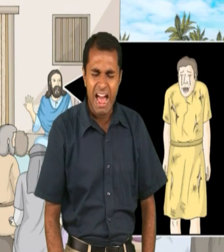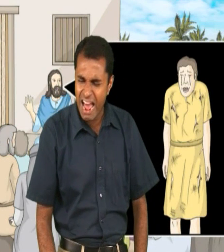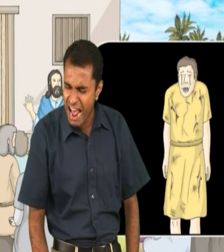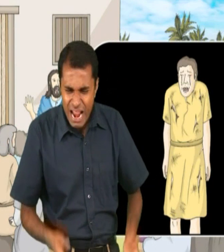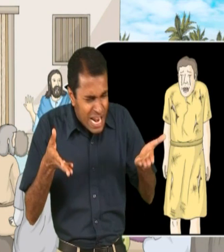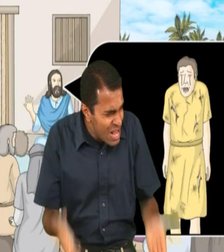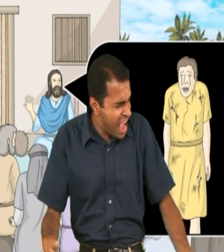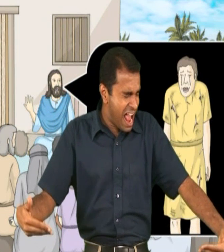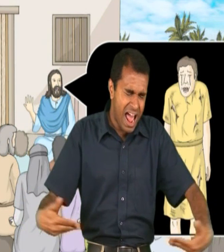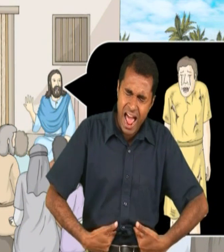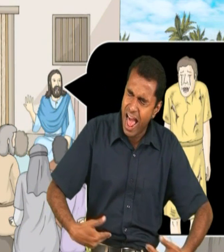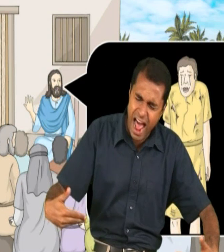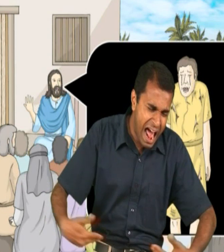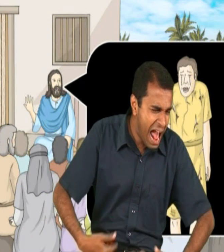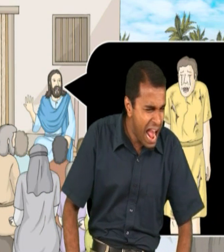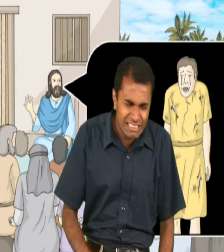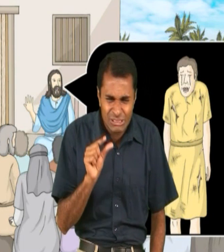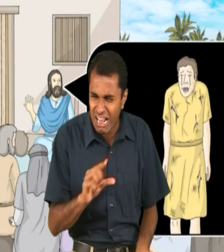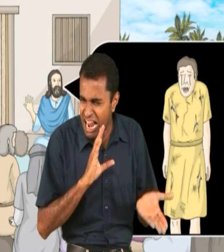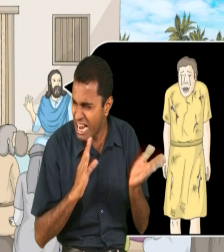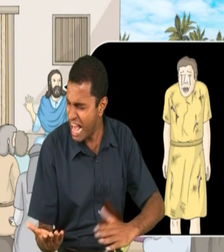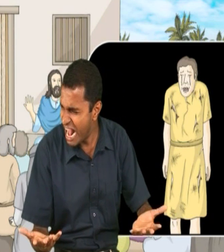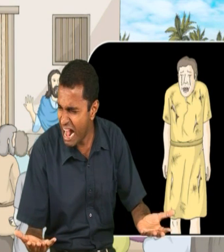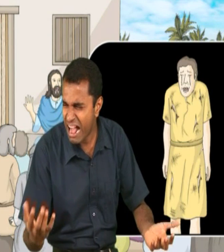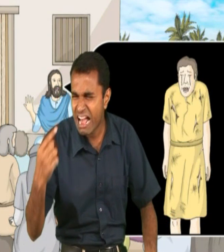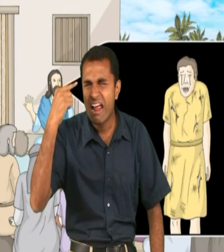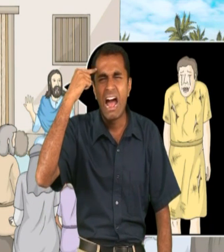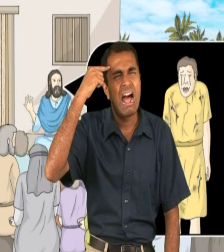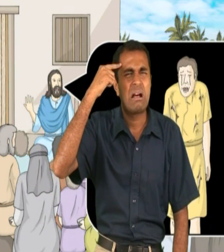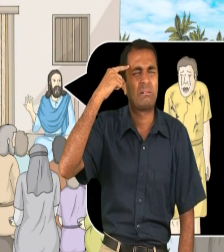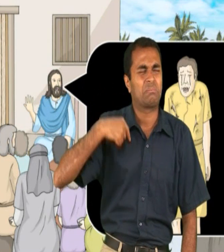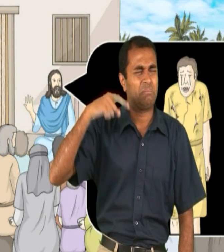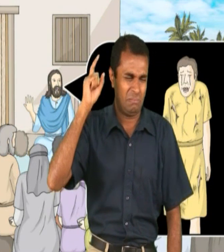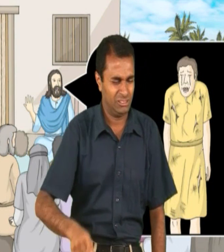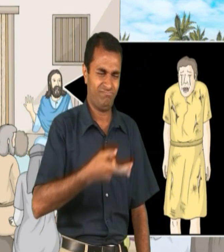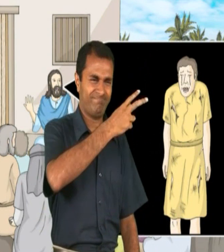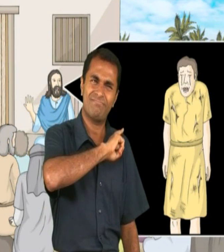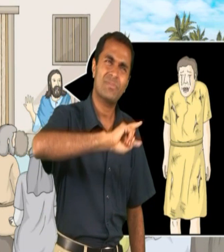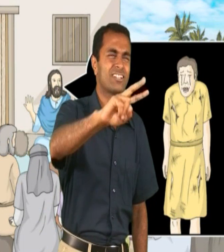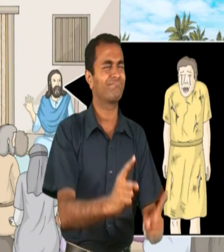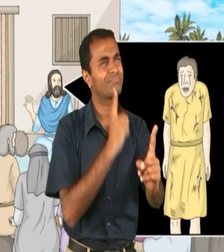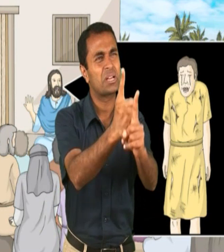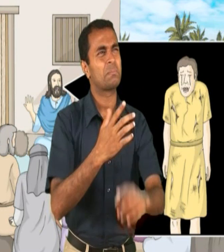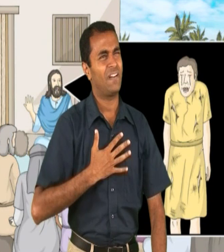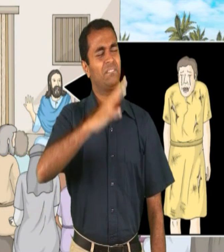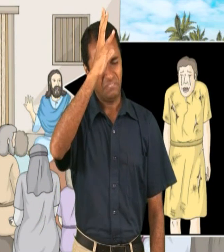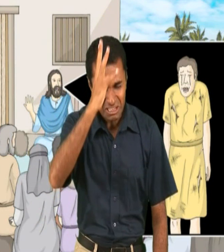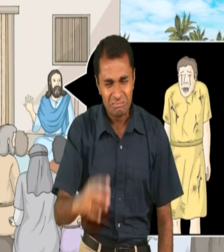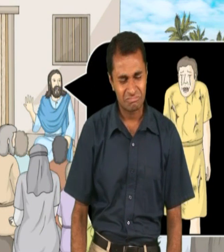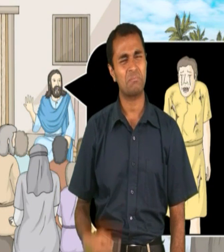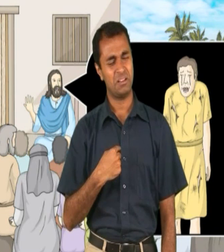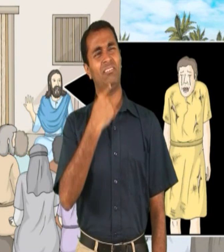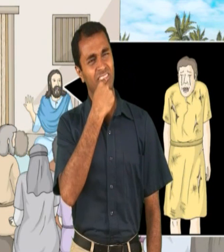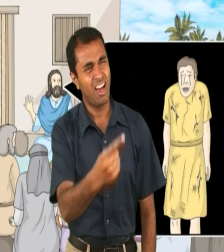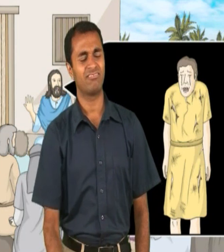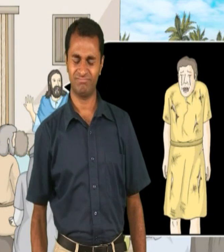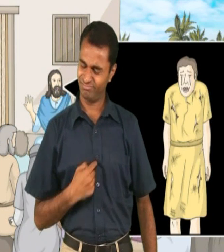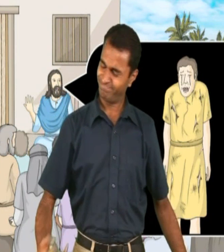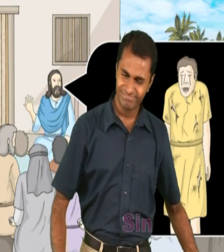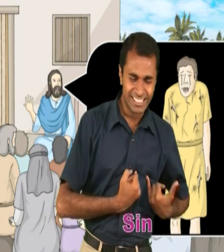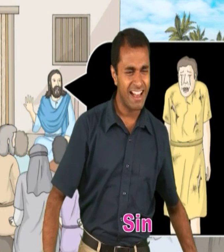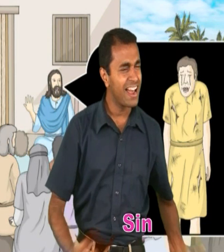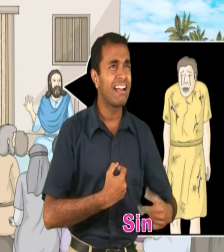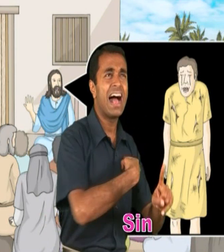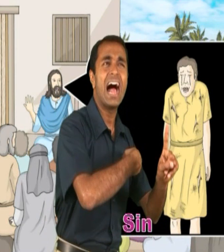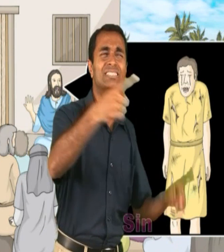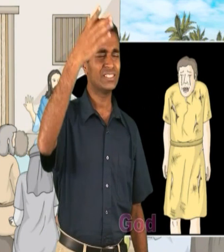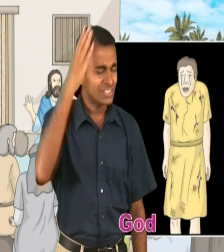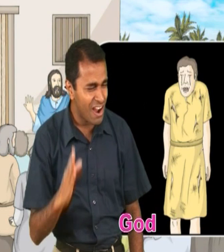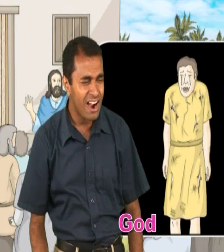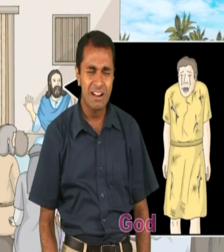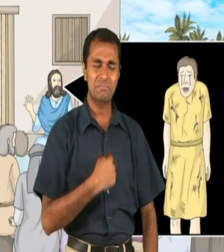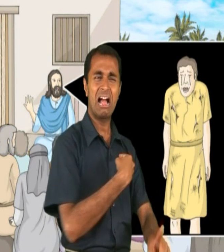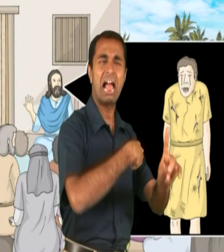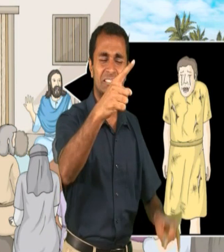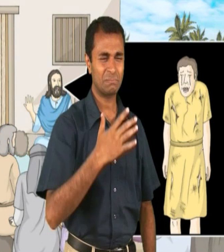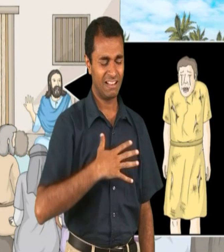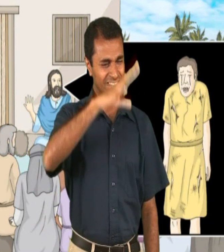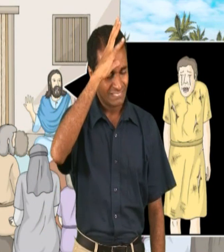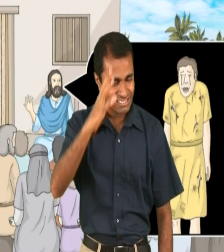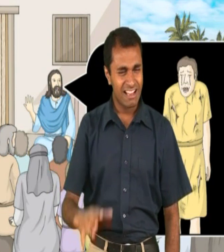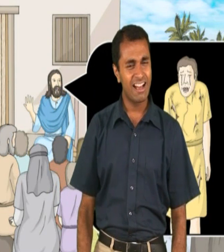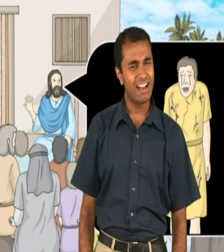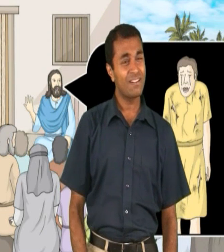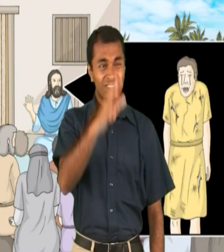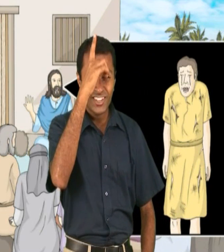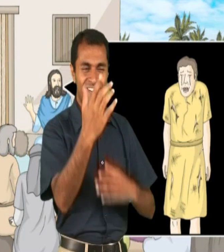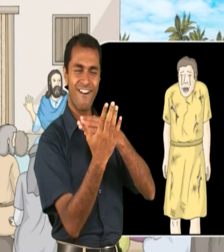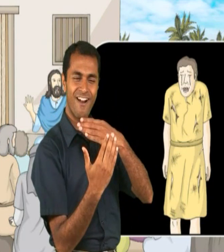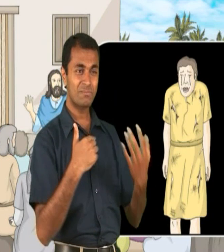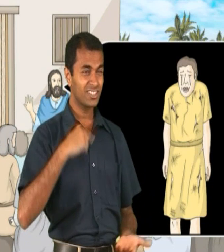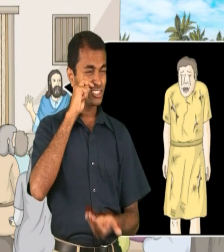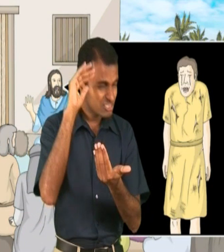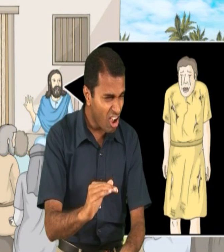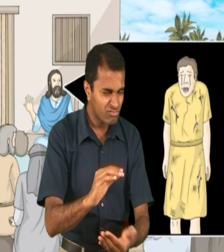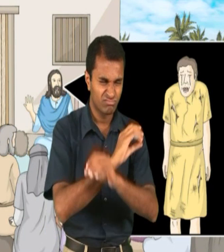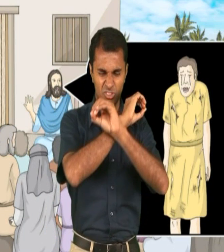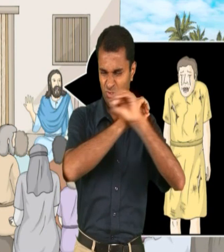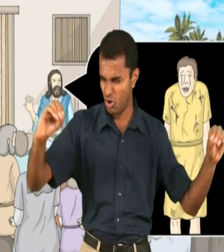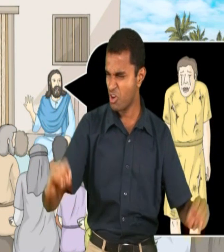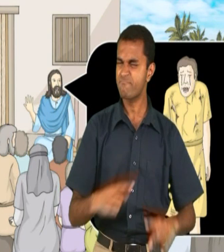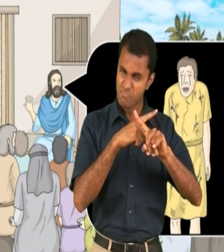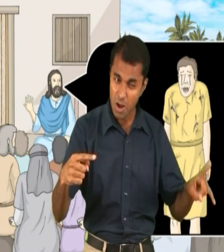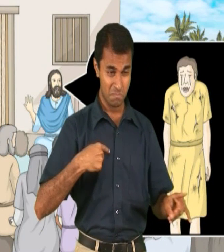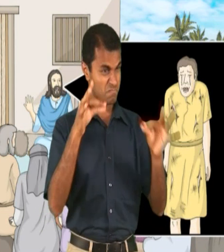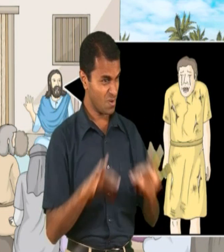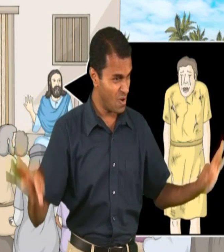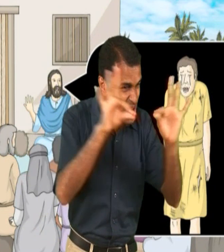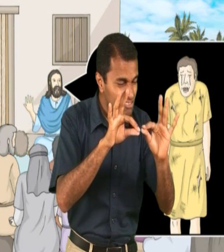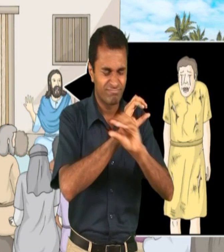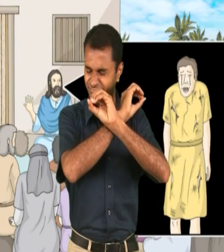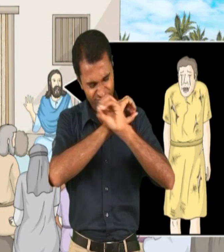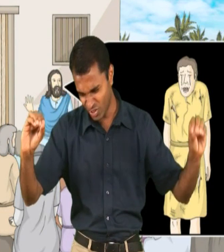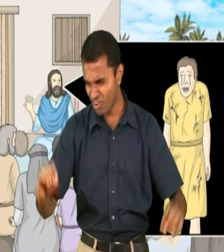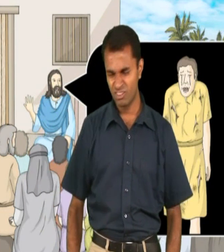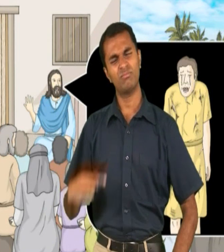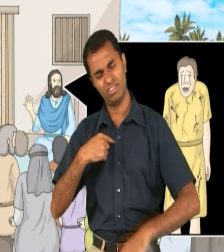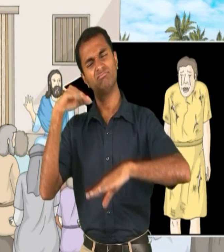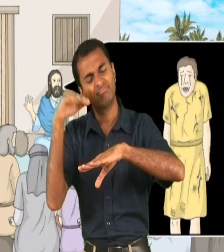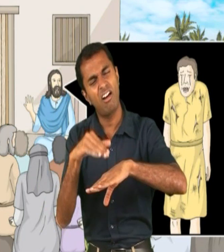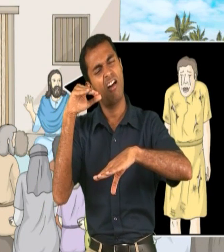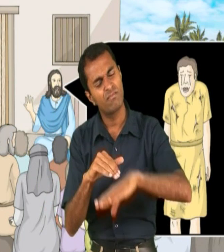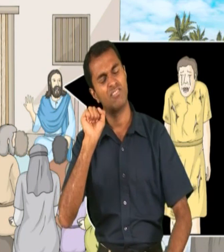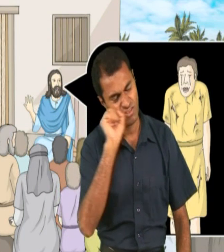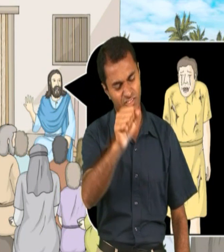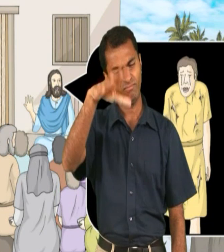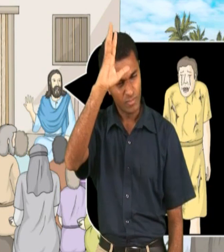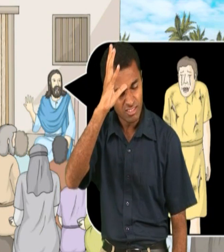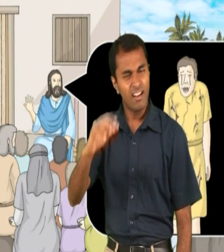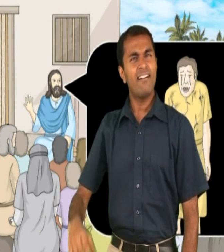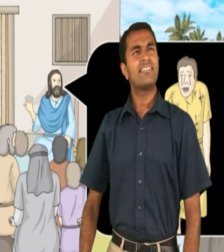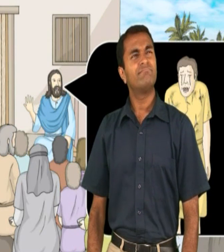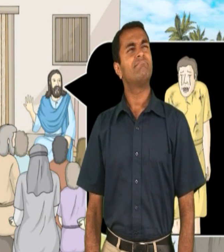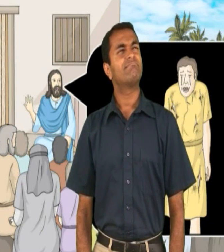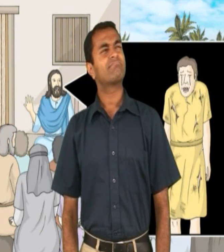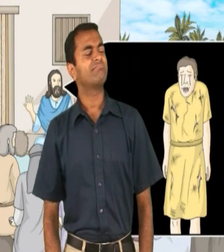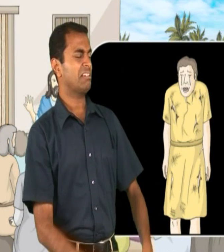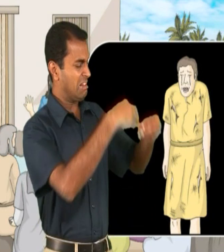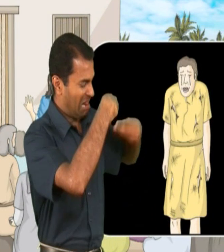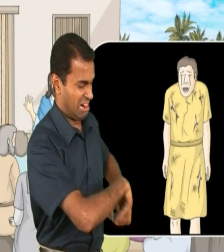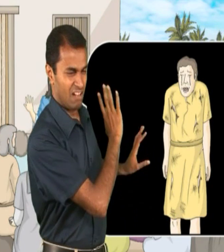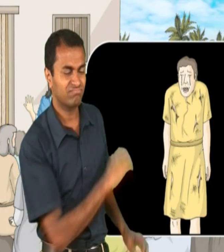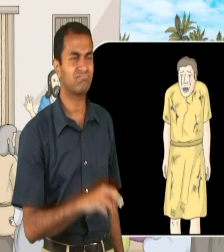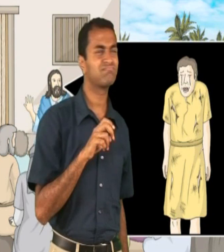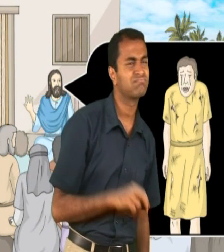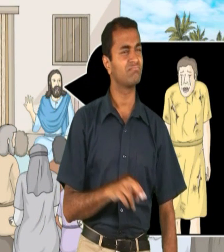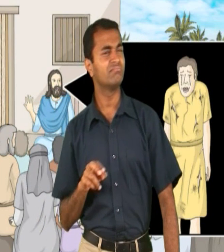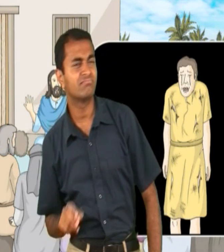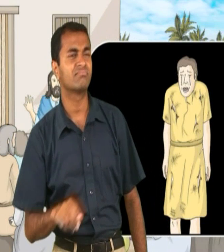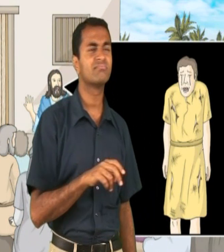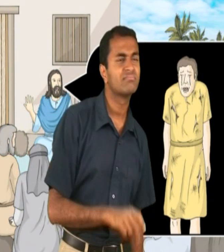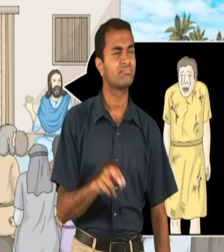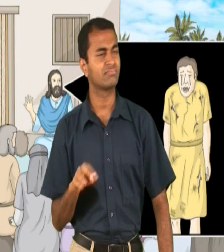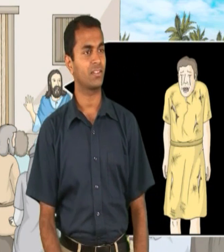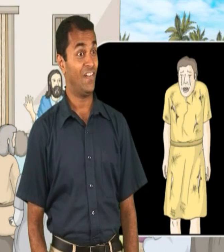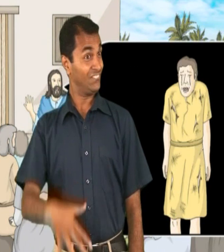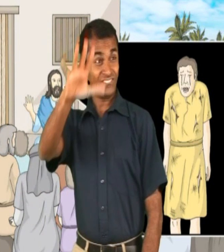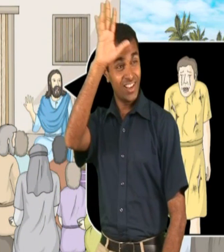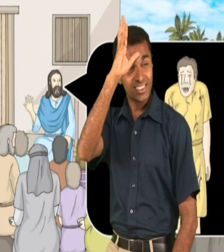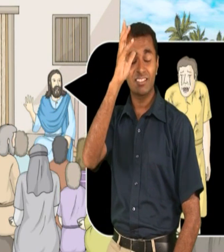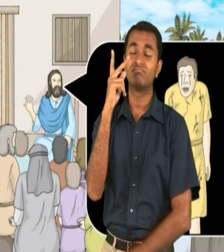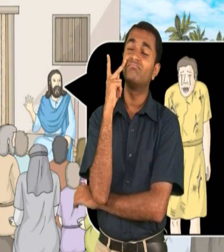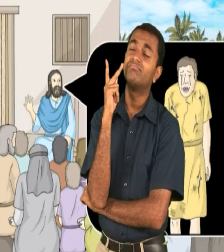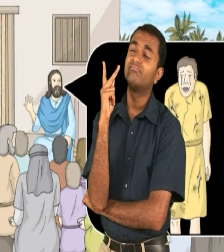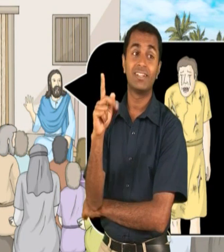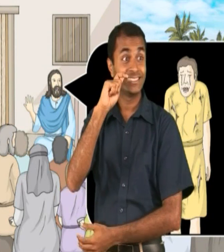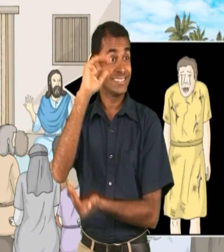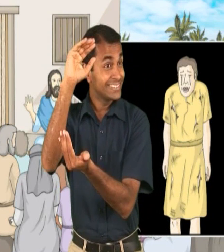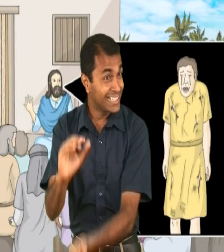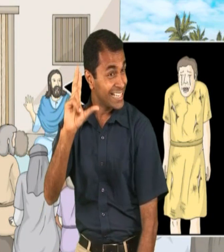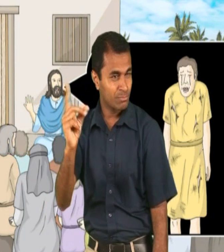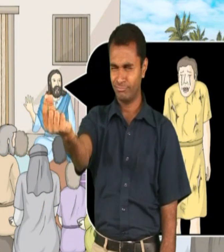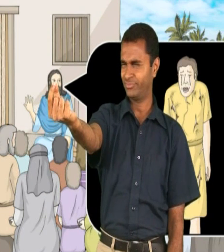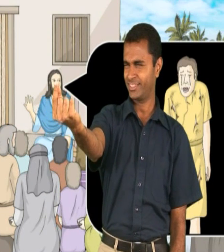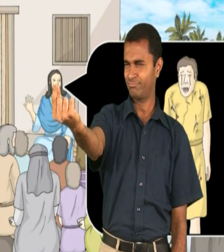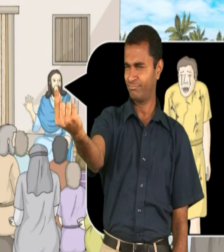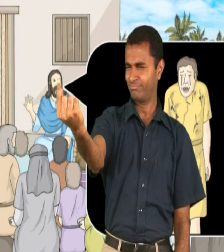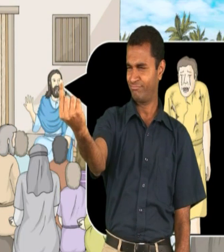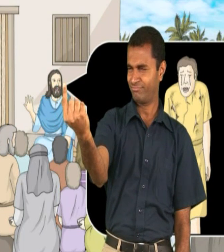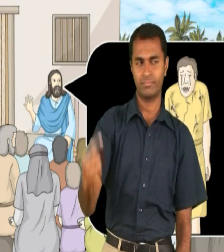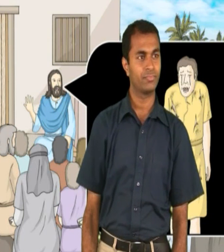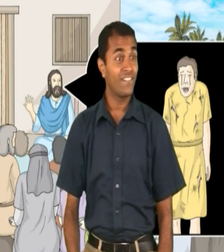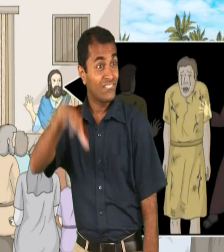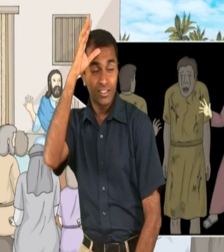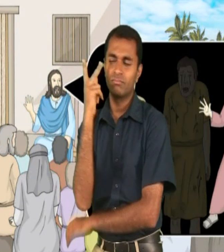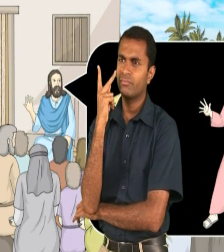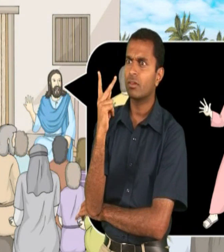I will get up and go back to my father and say to him, “Father, I have sinned against heaven and against you. I am no longer worthy to be called your son. Make me like one of your hired servants.”’ So he got up and went to his father.